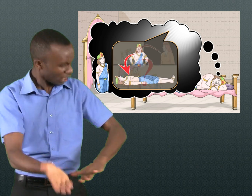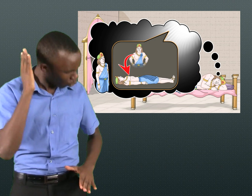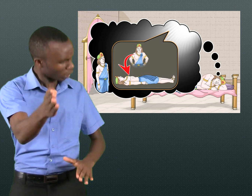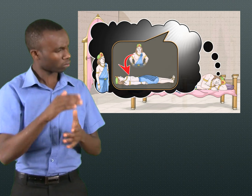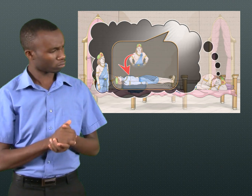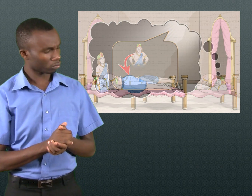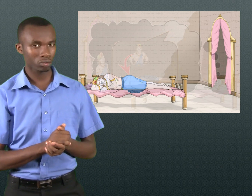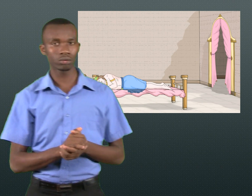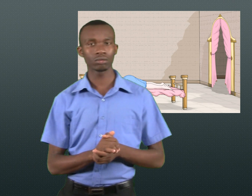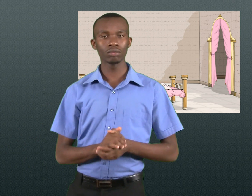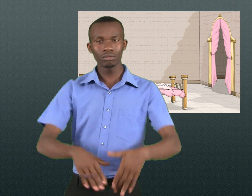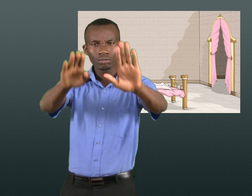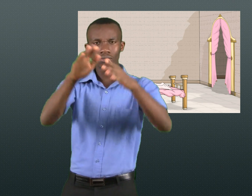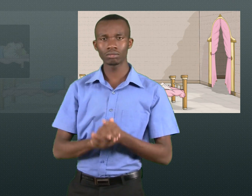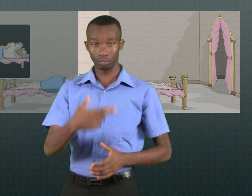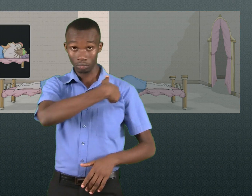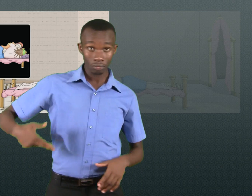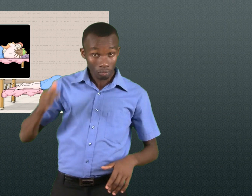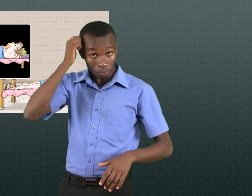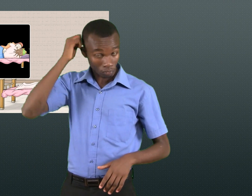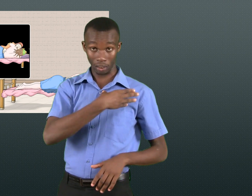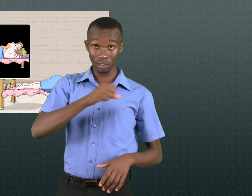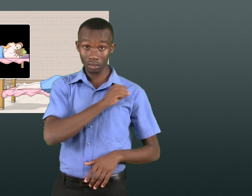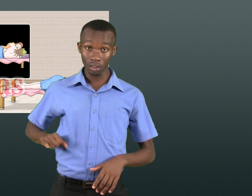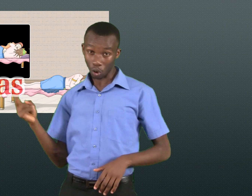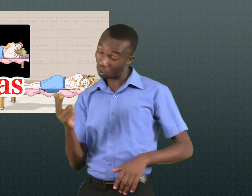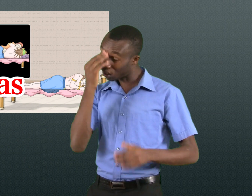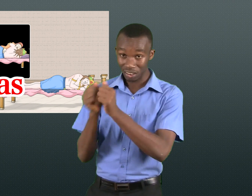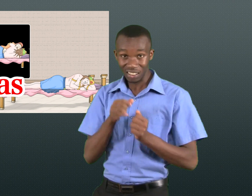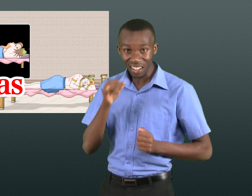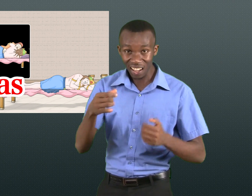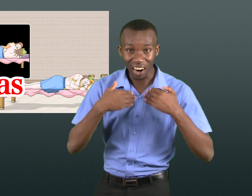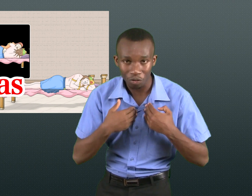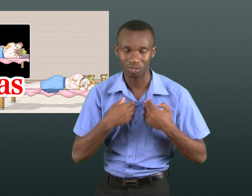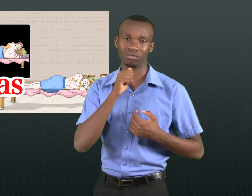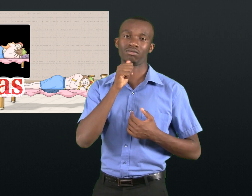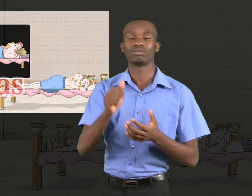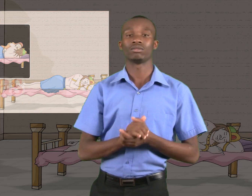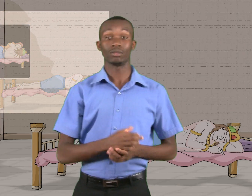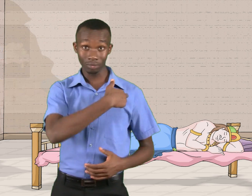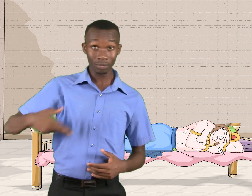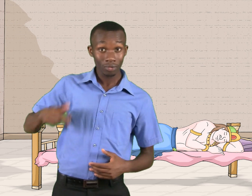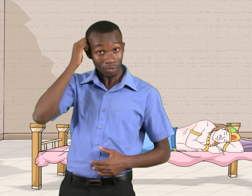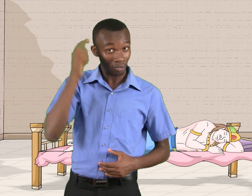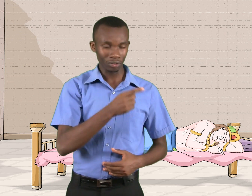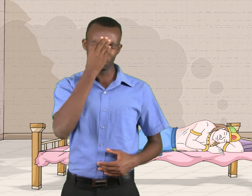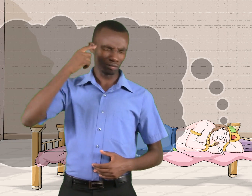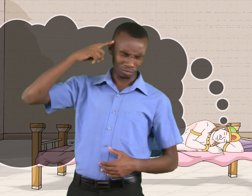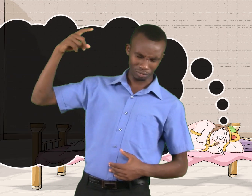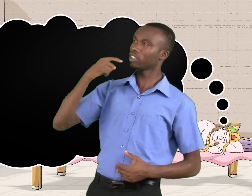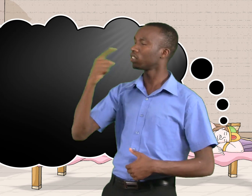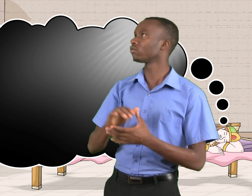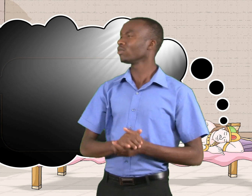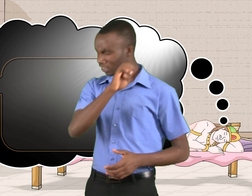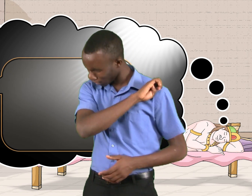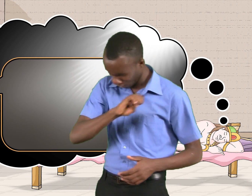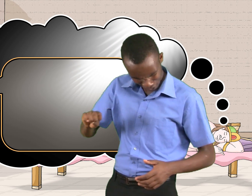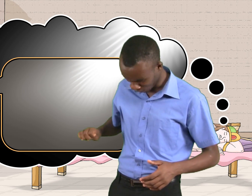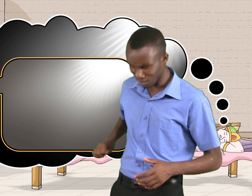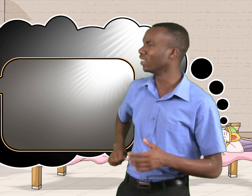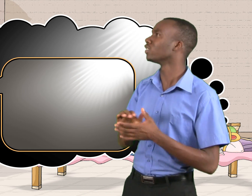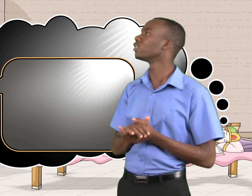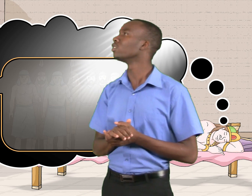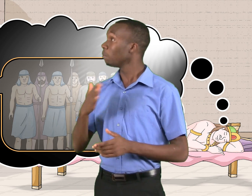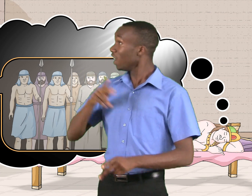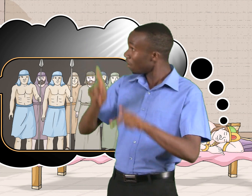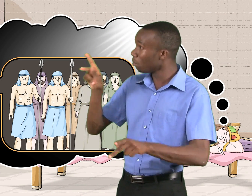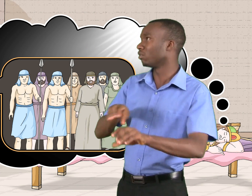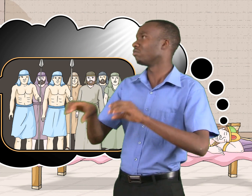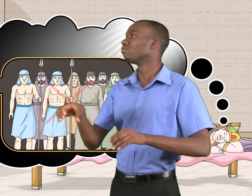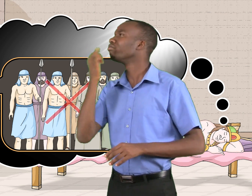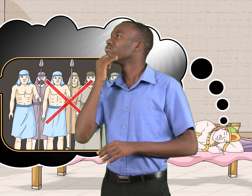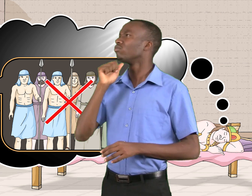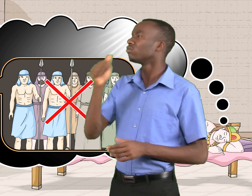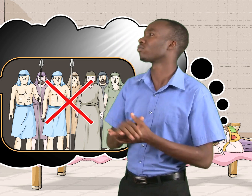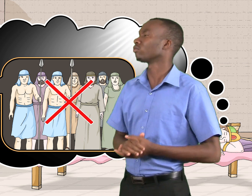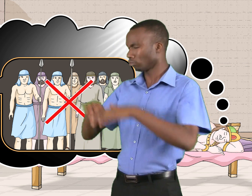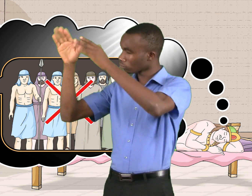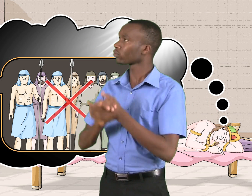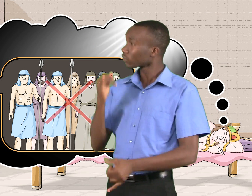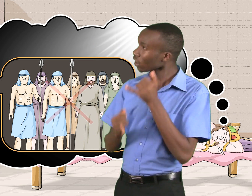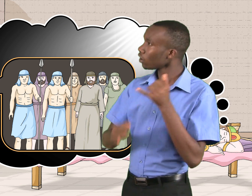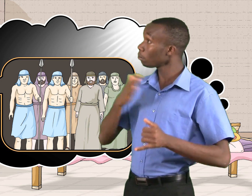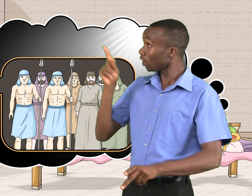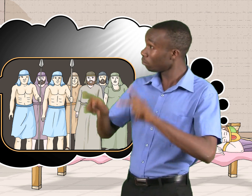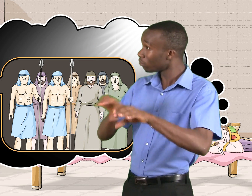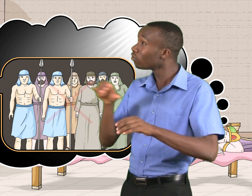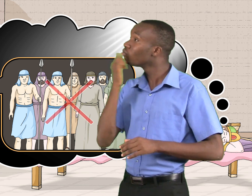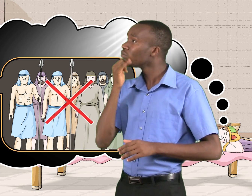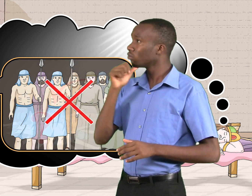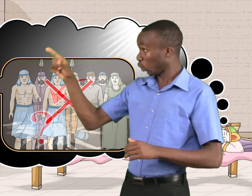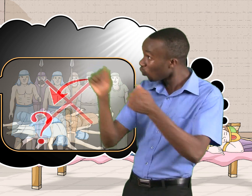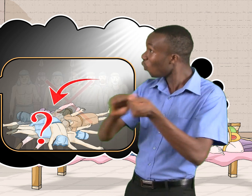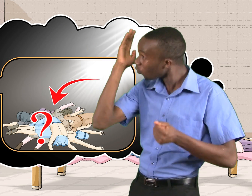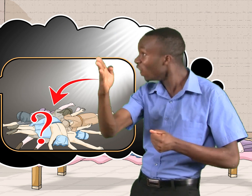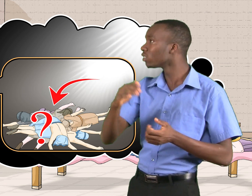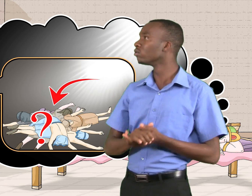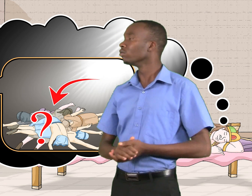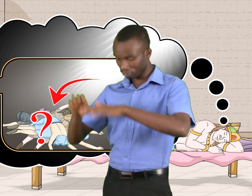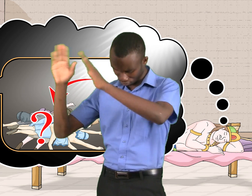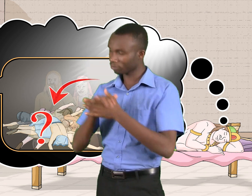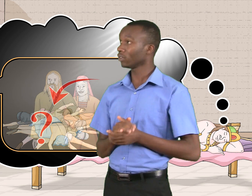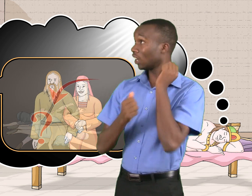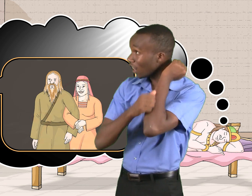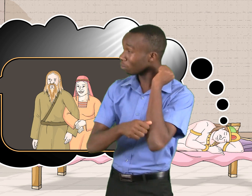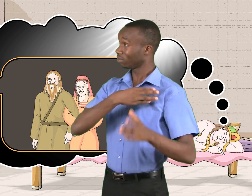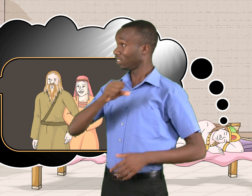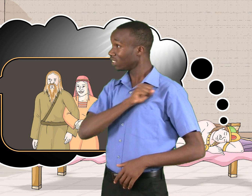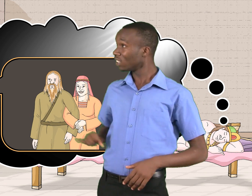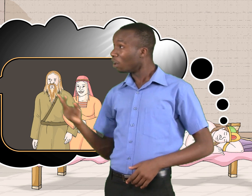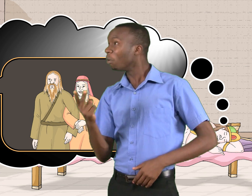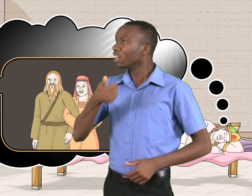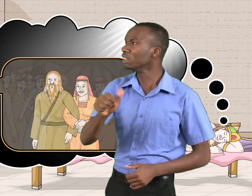Now Abimelech had not gone near her, so he replied, “Lord, would You destroy a nation even though it is innocent?